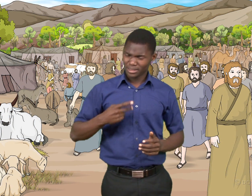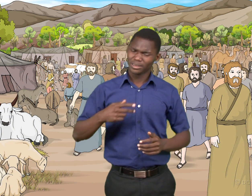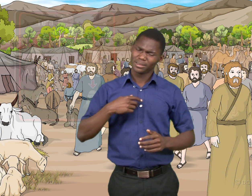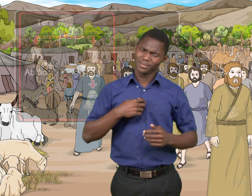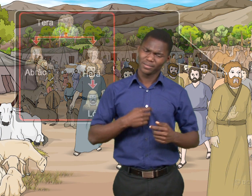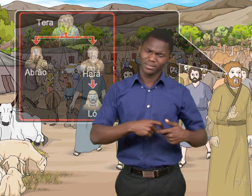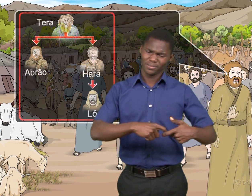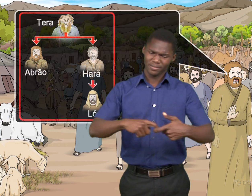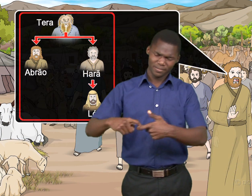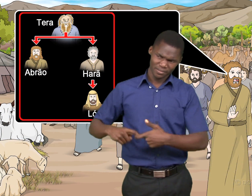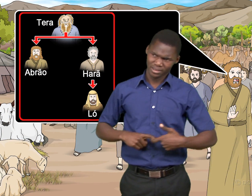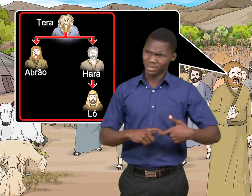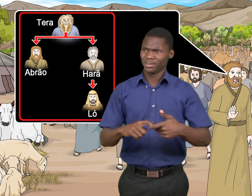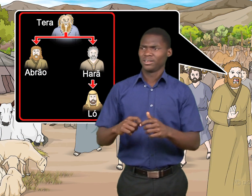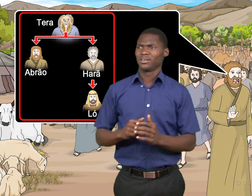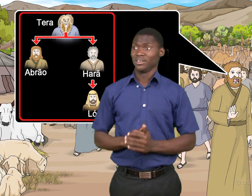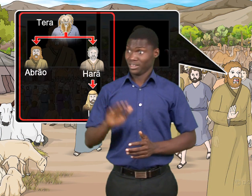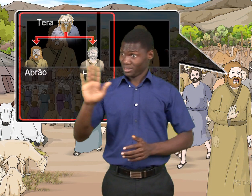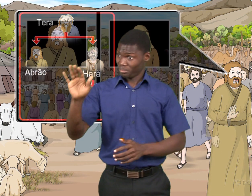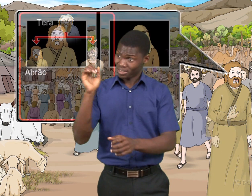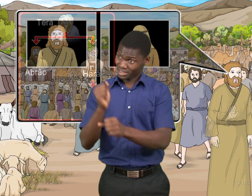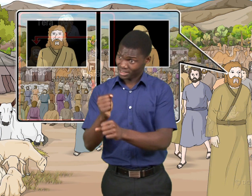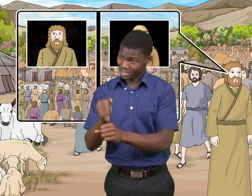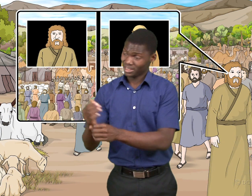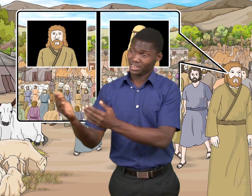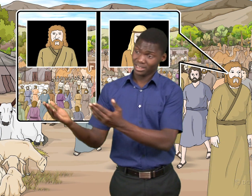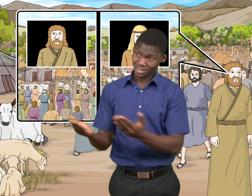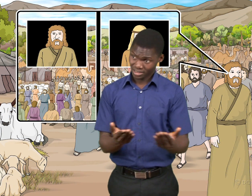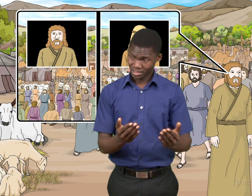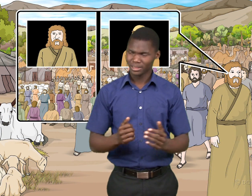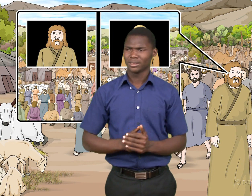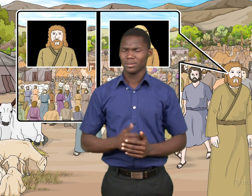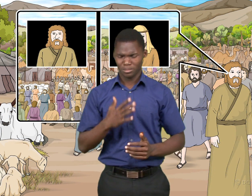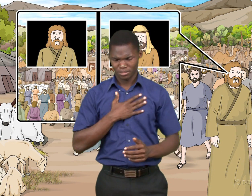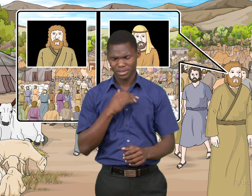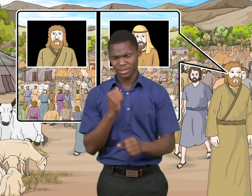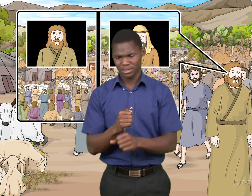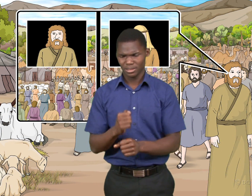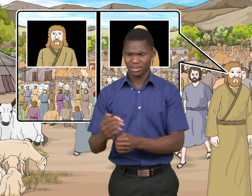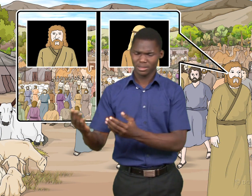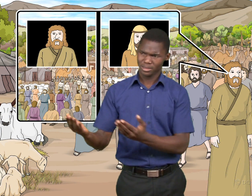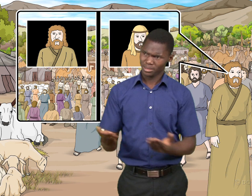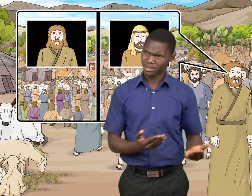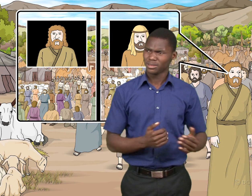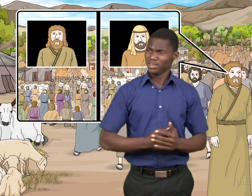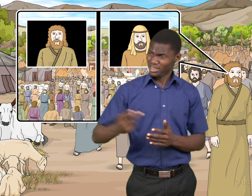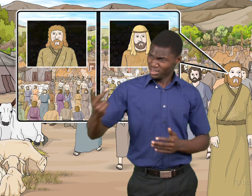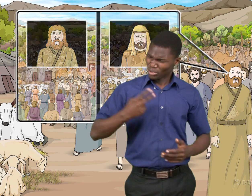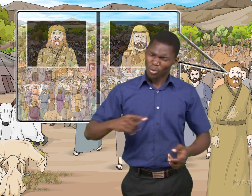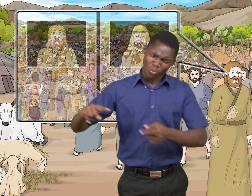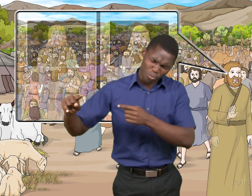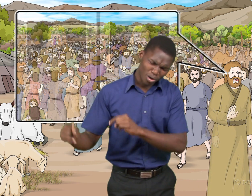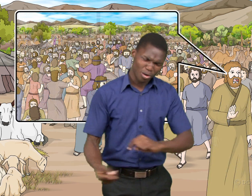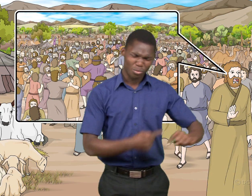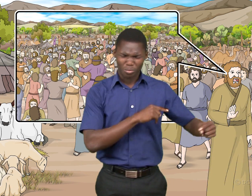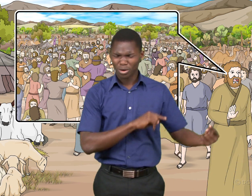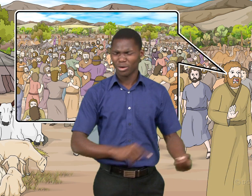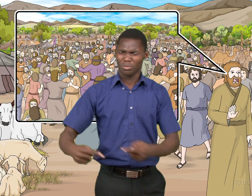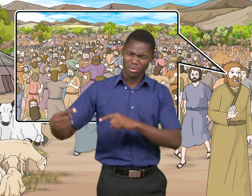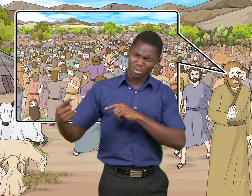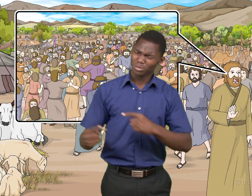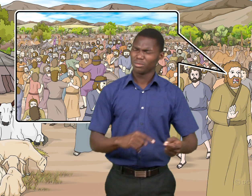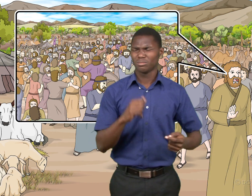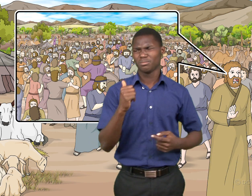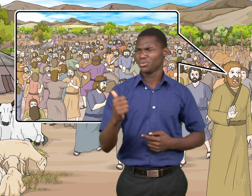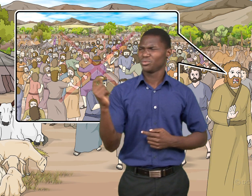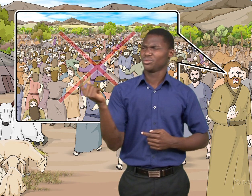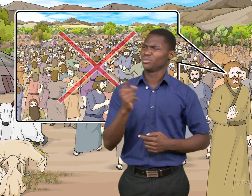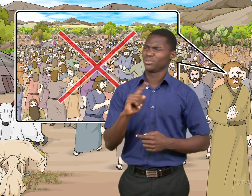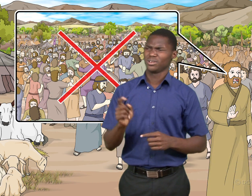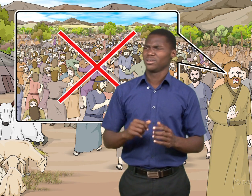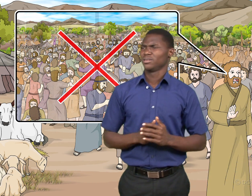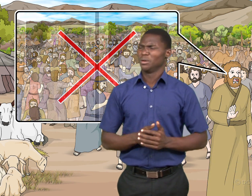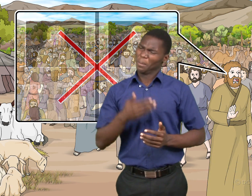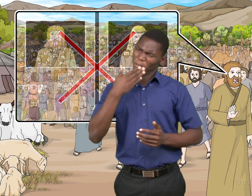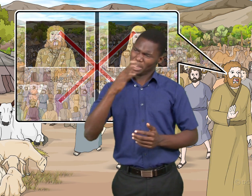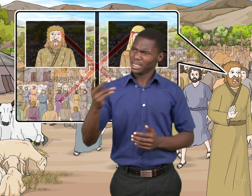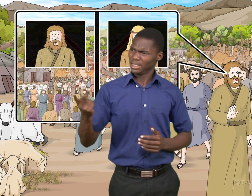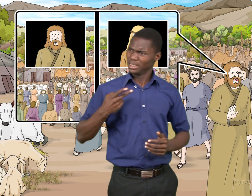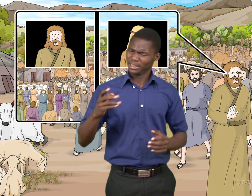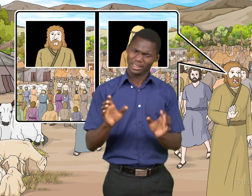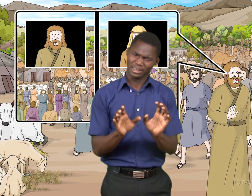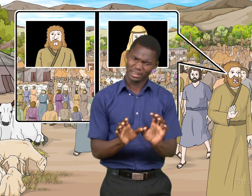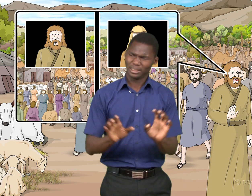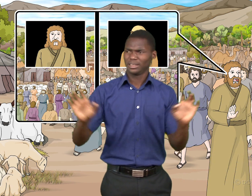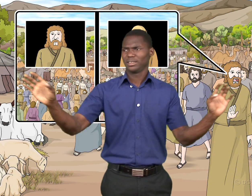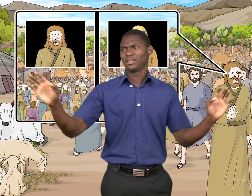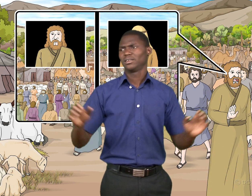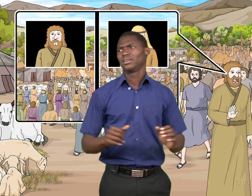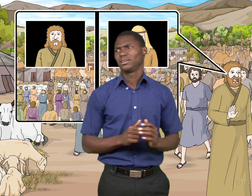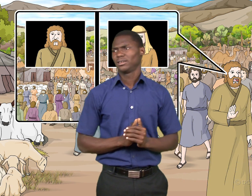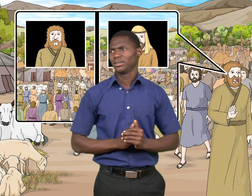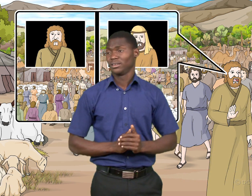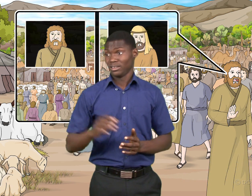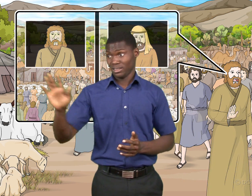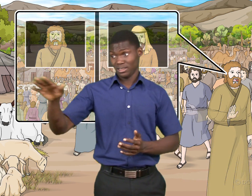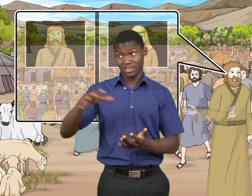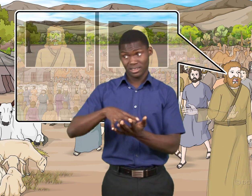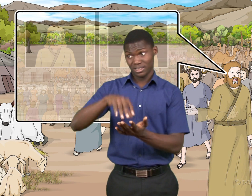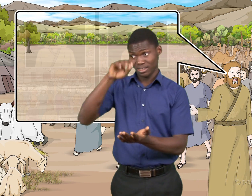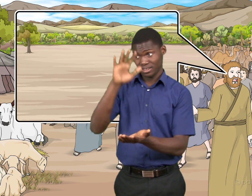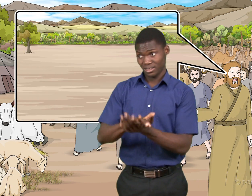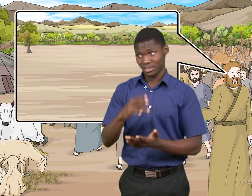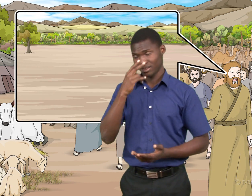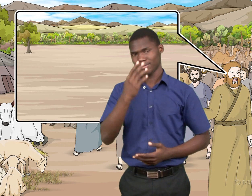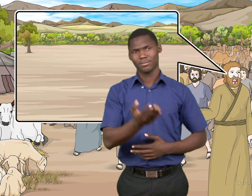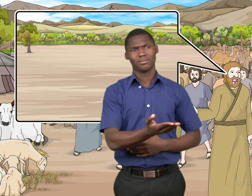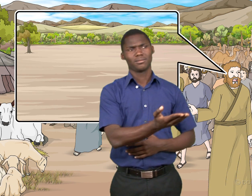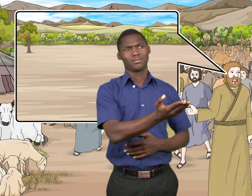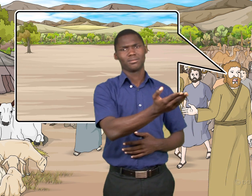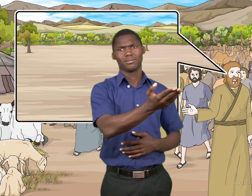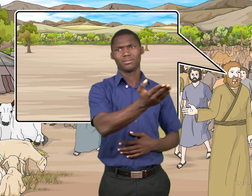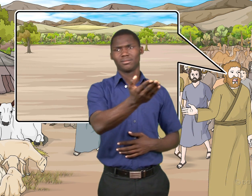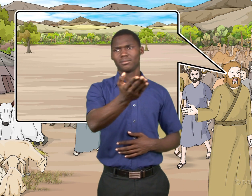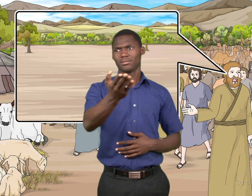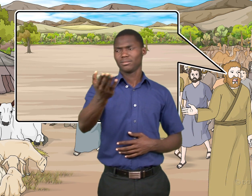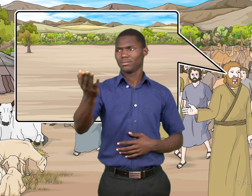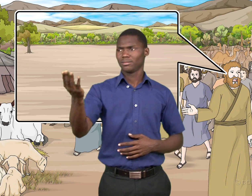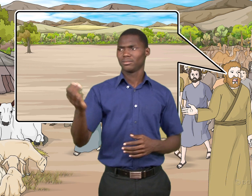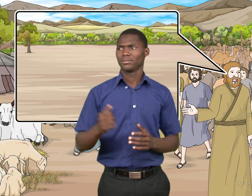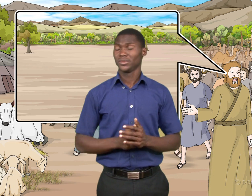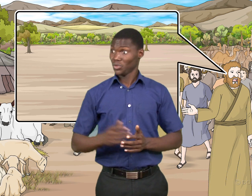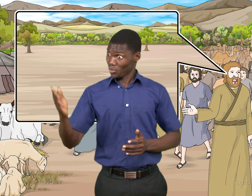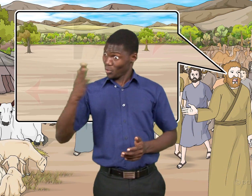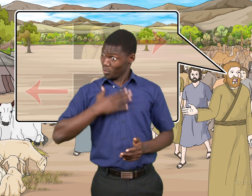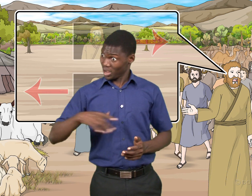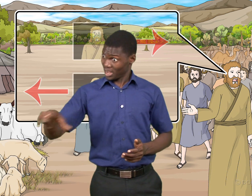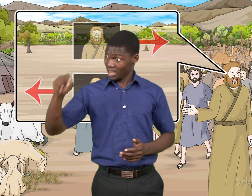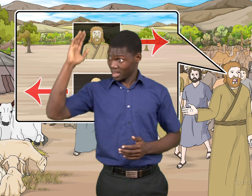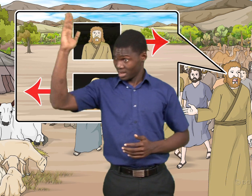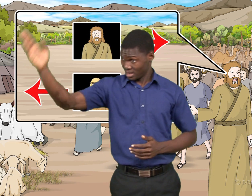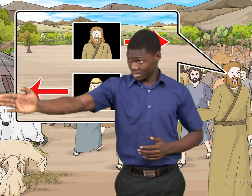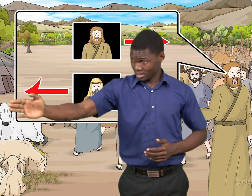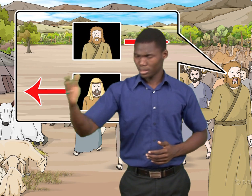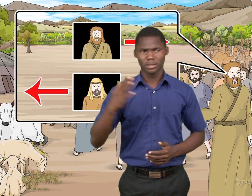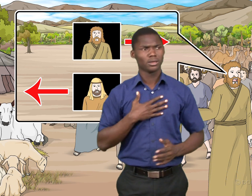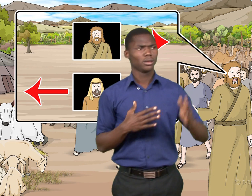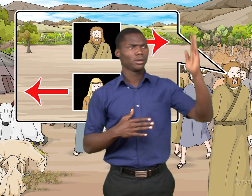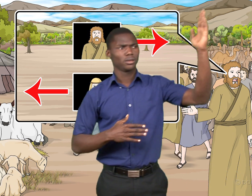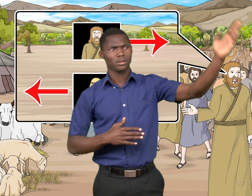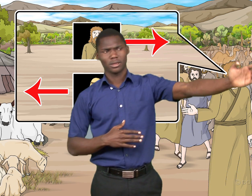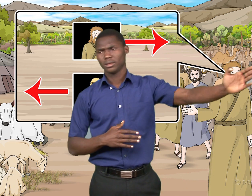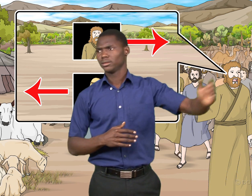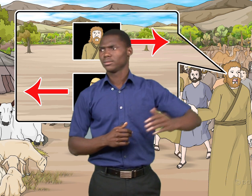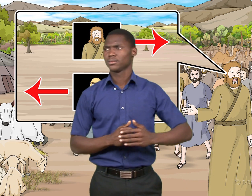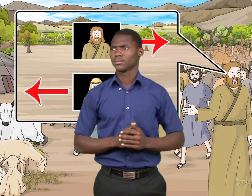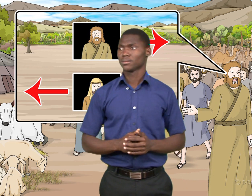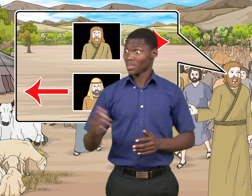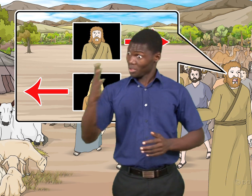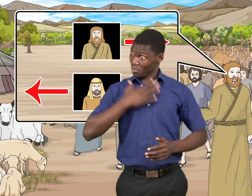After all, we are brothers. Is not the whole land before you? Now separate yourself from me.